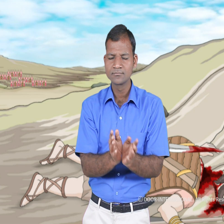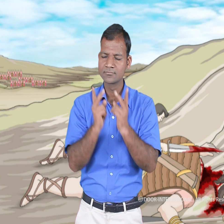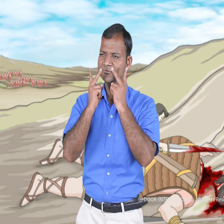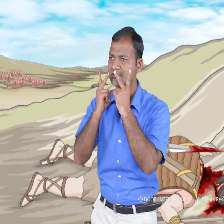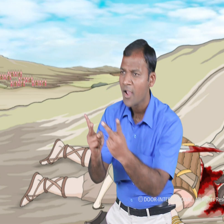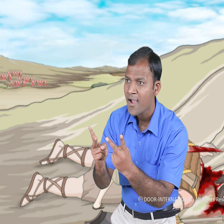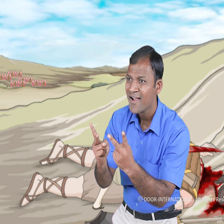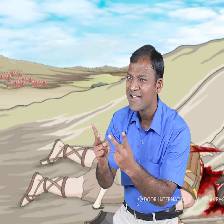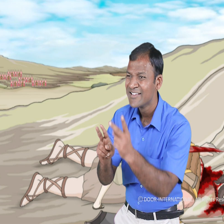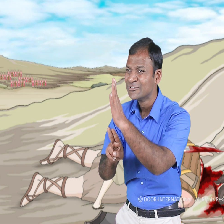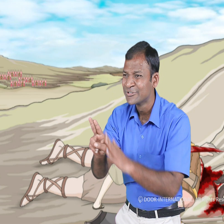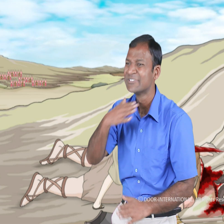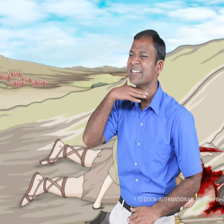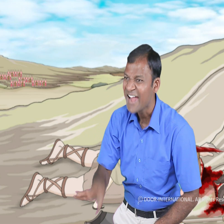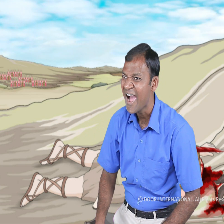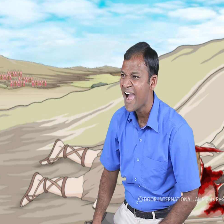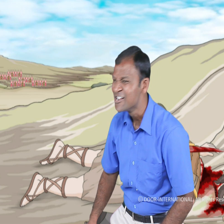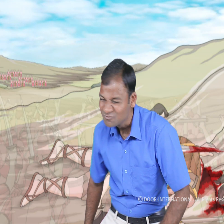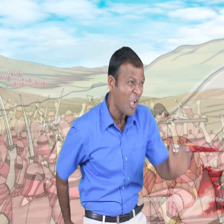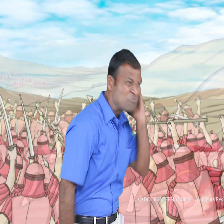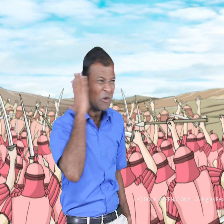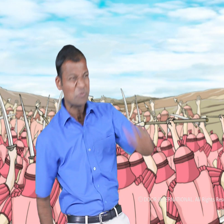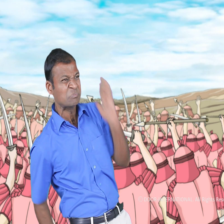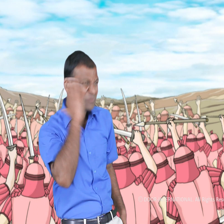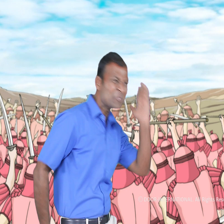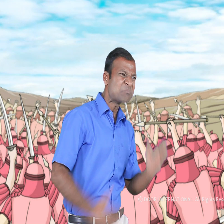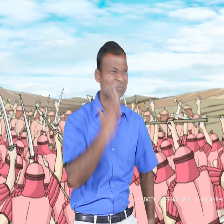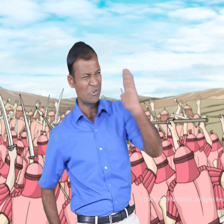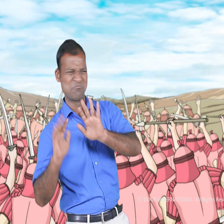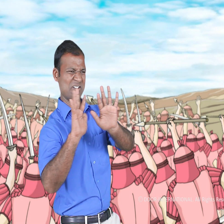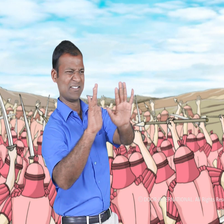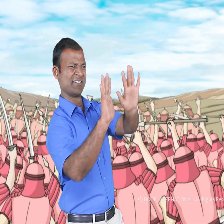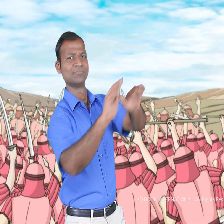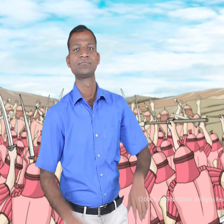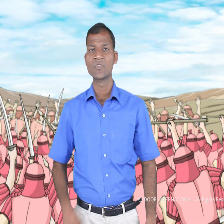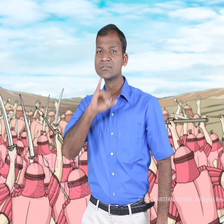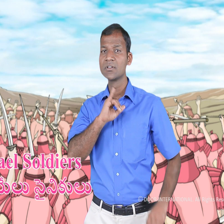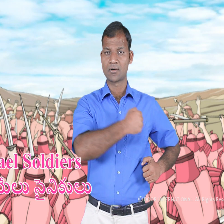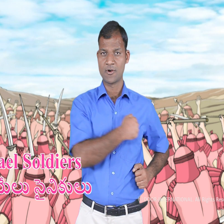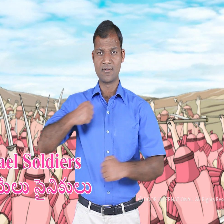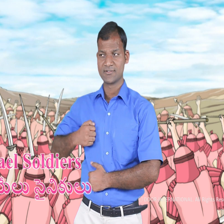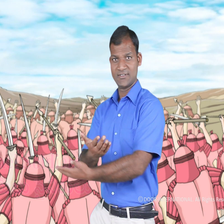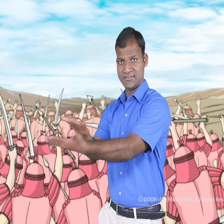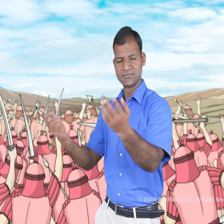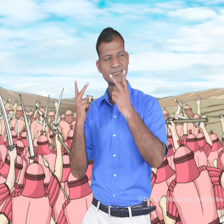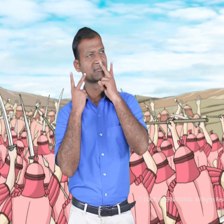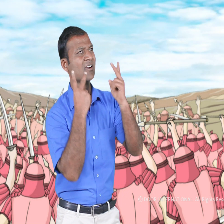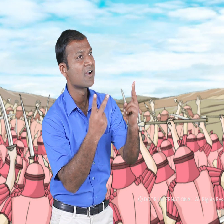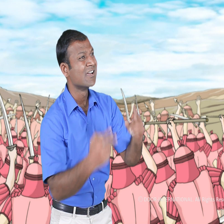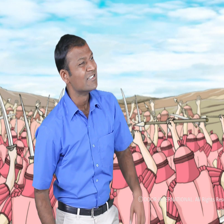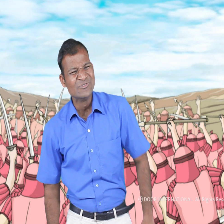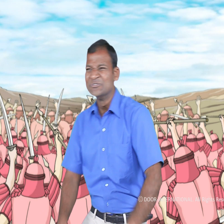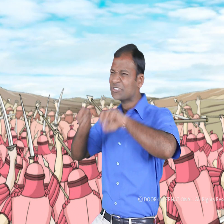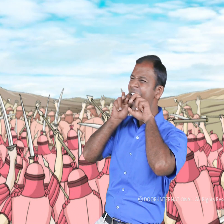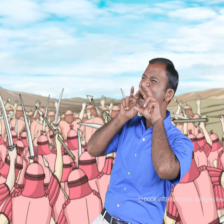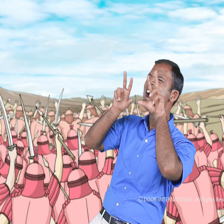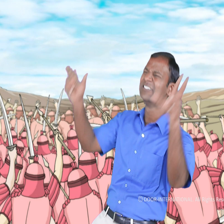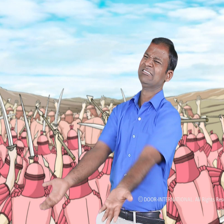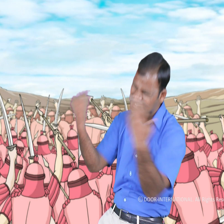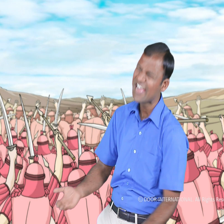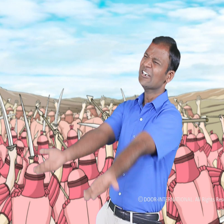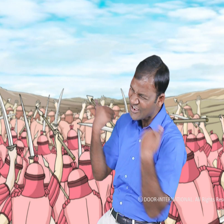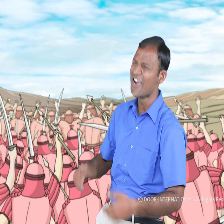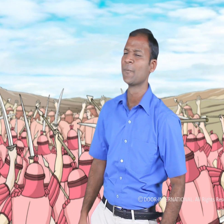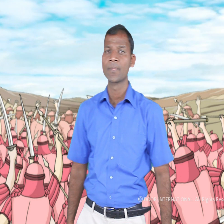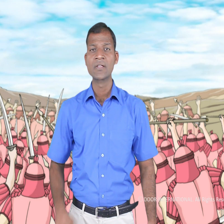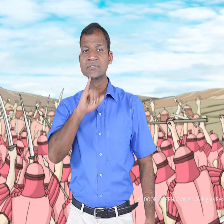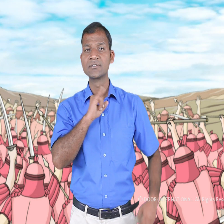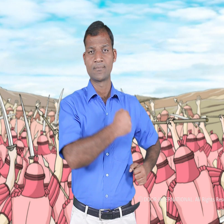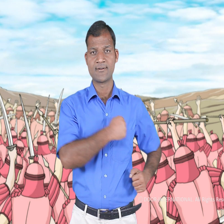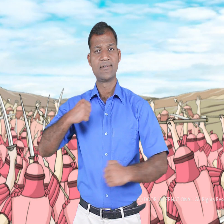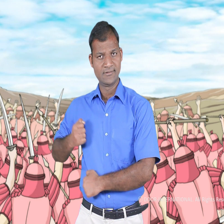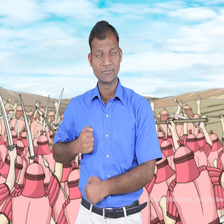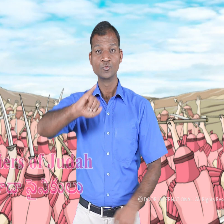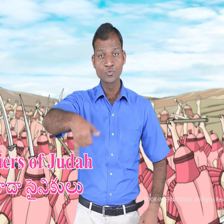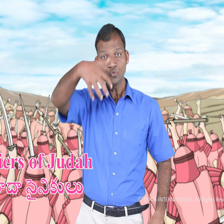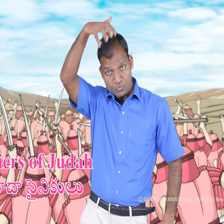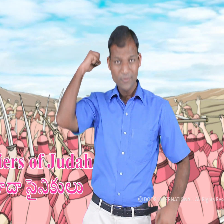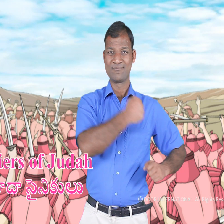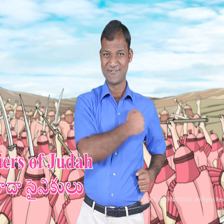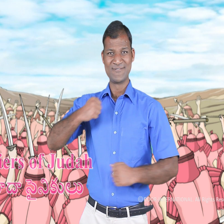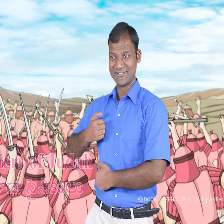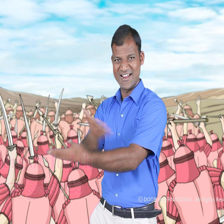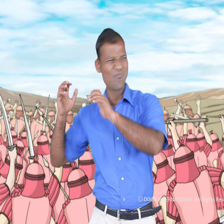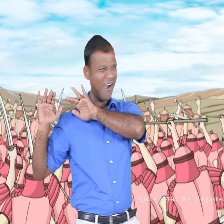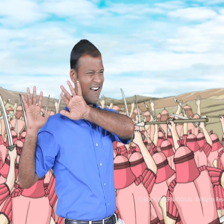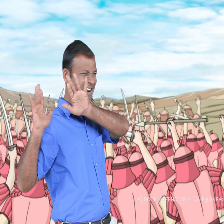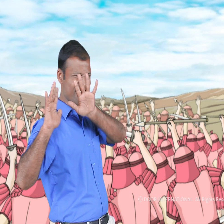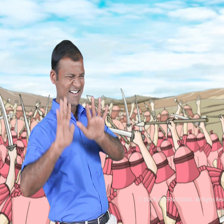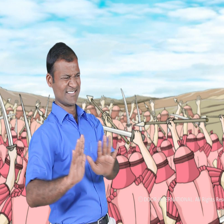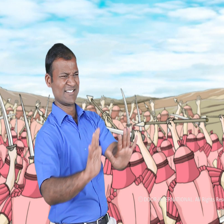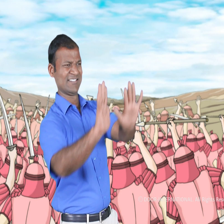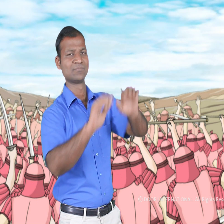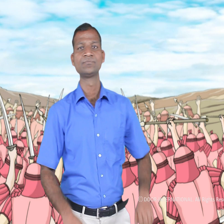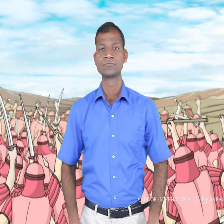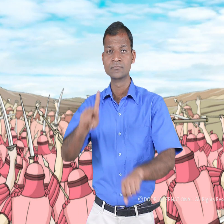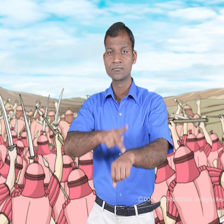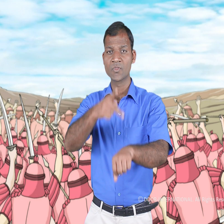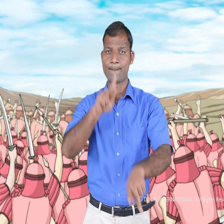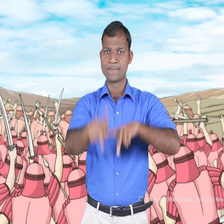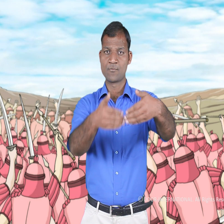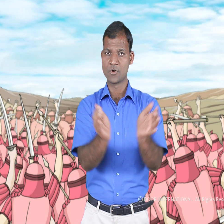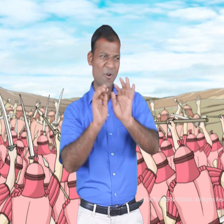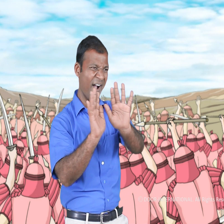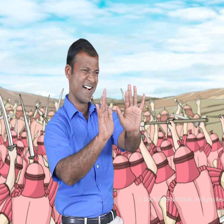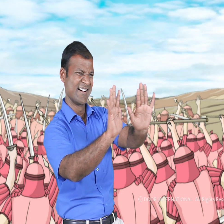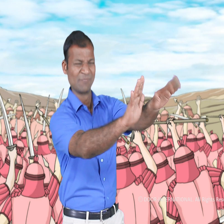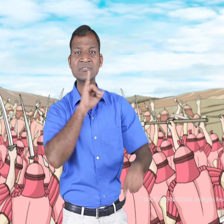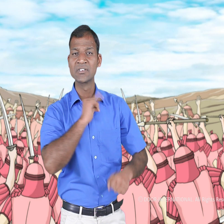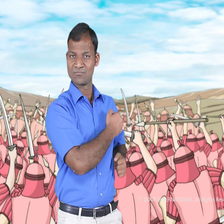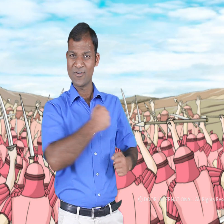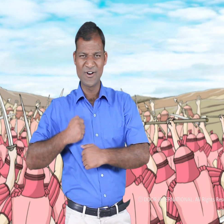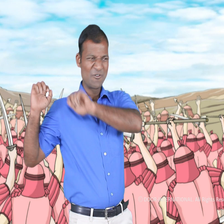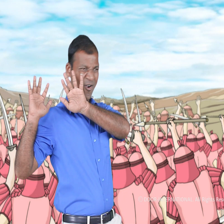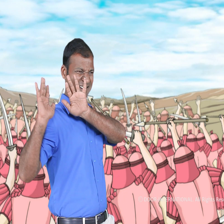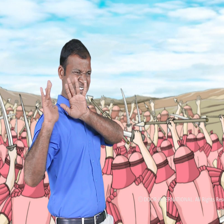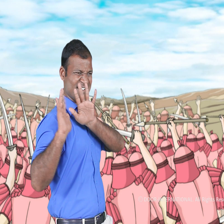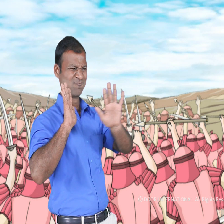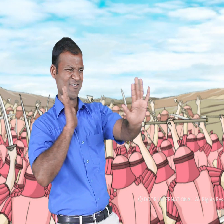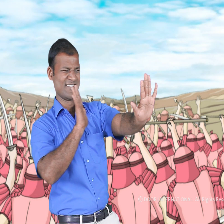When the Philistines saw that their hero was dead, they turned and ran.